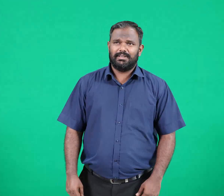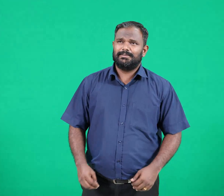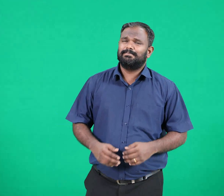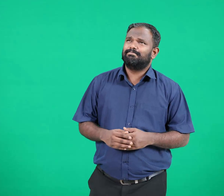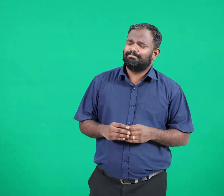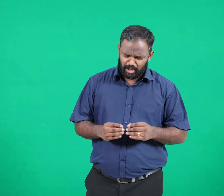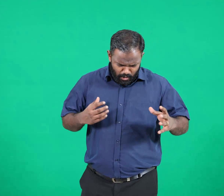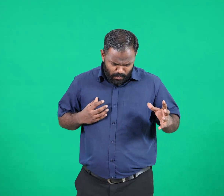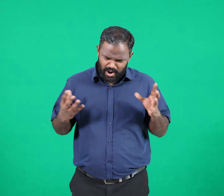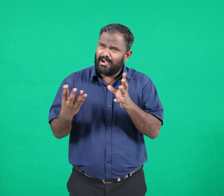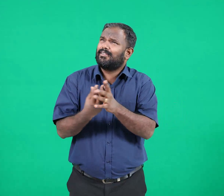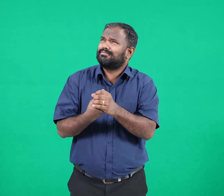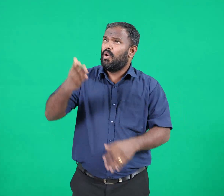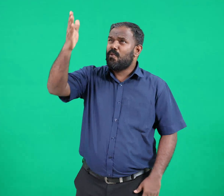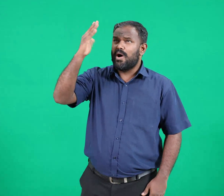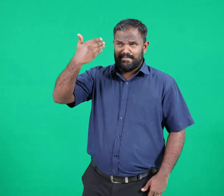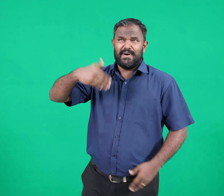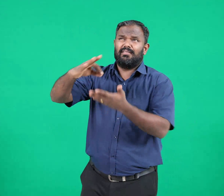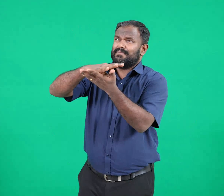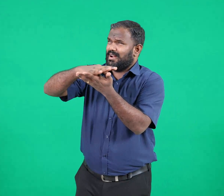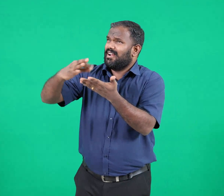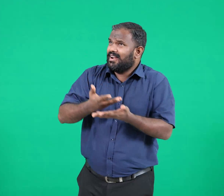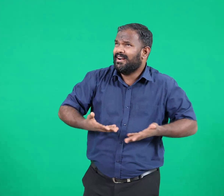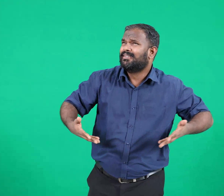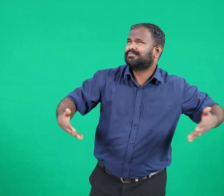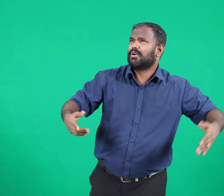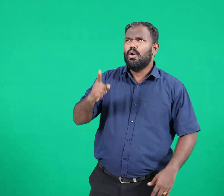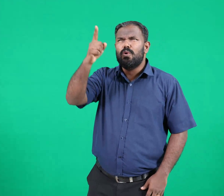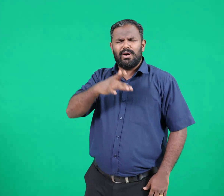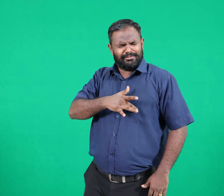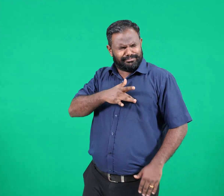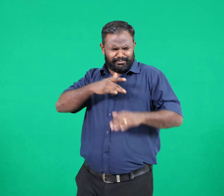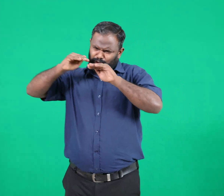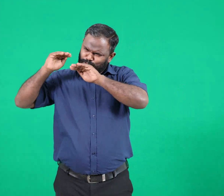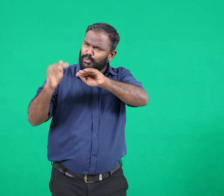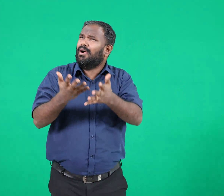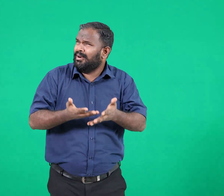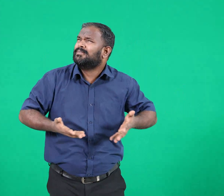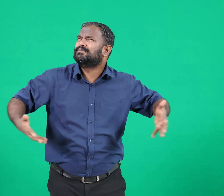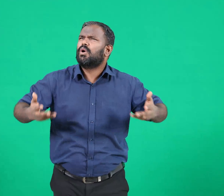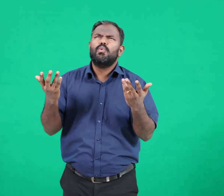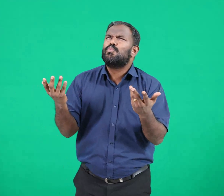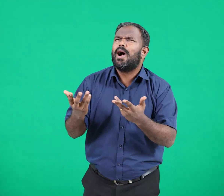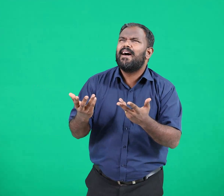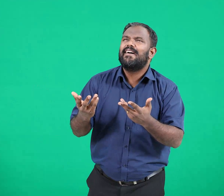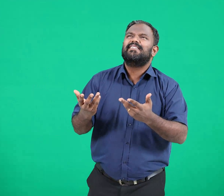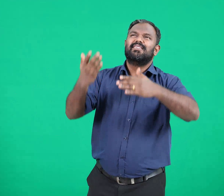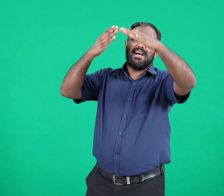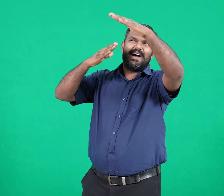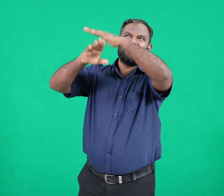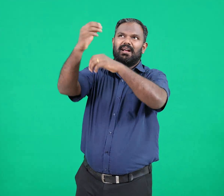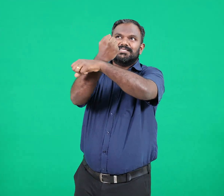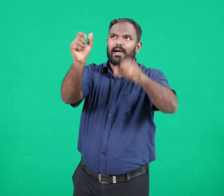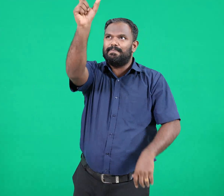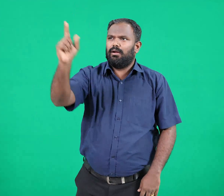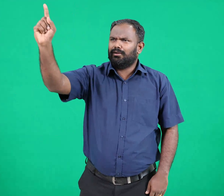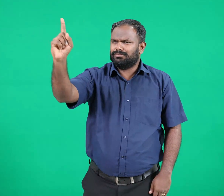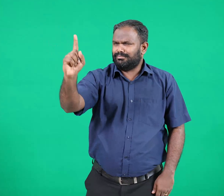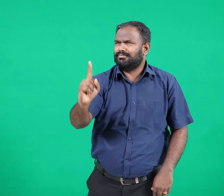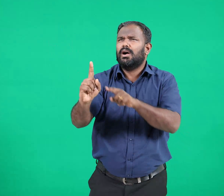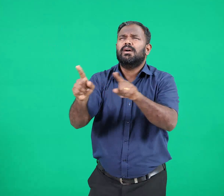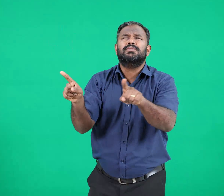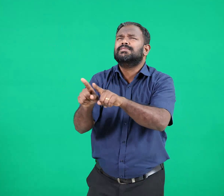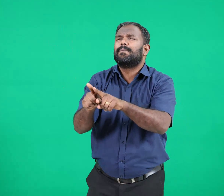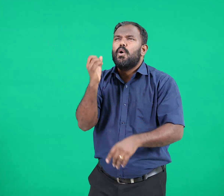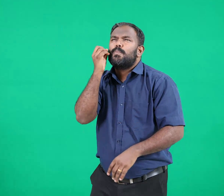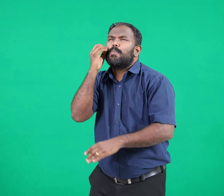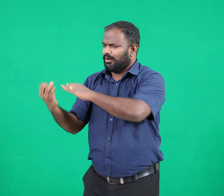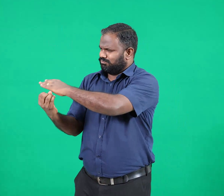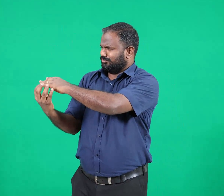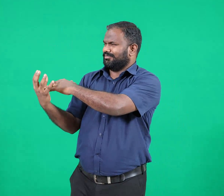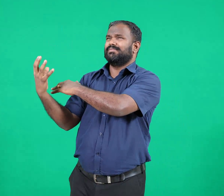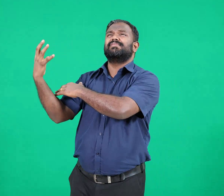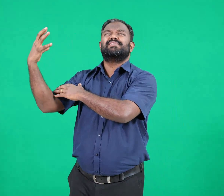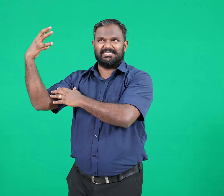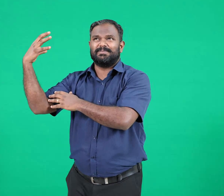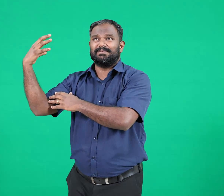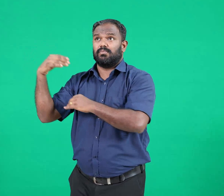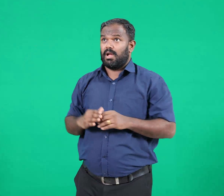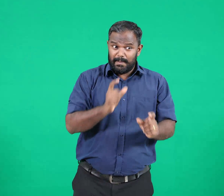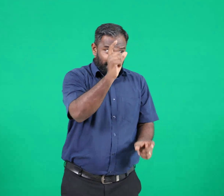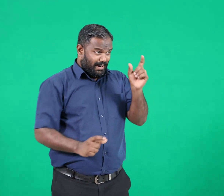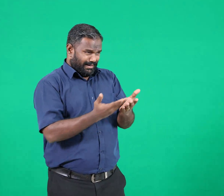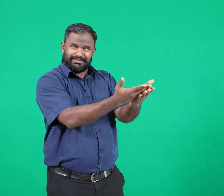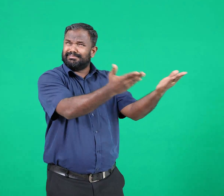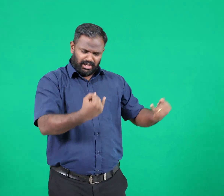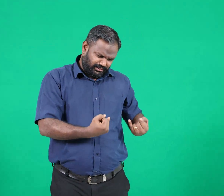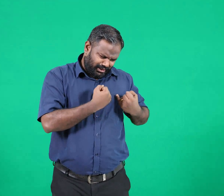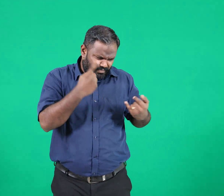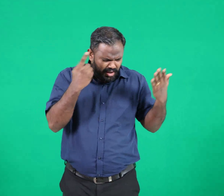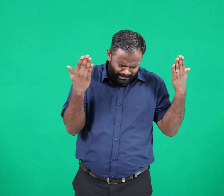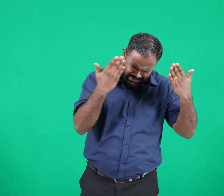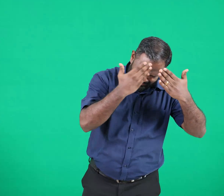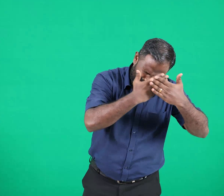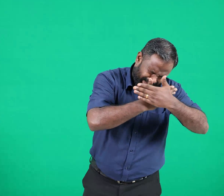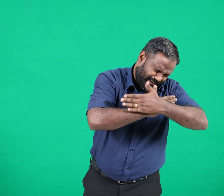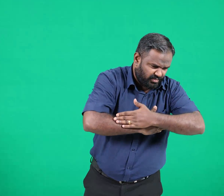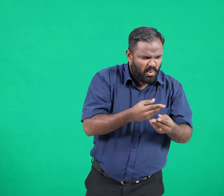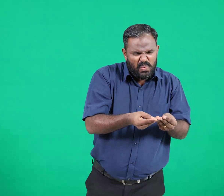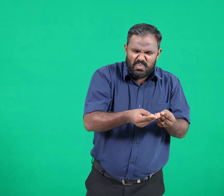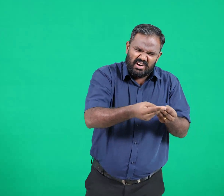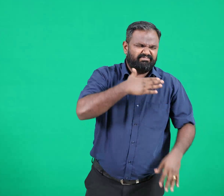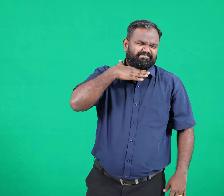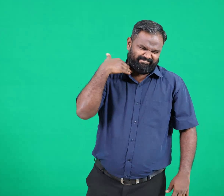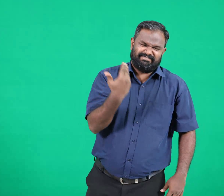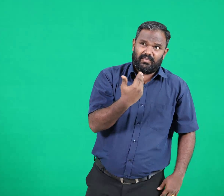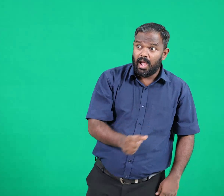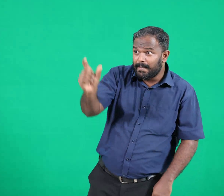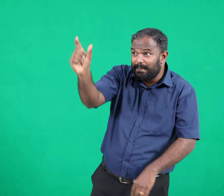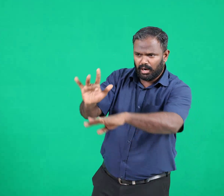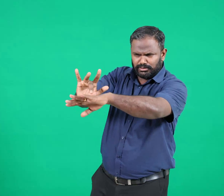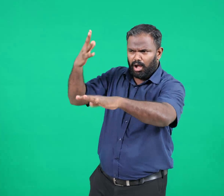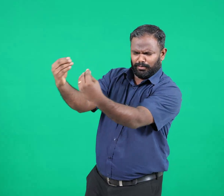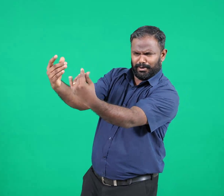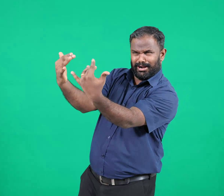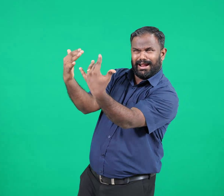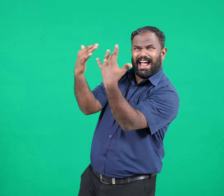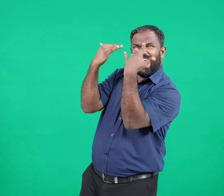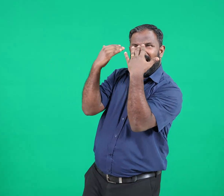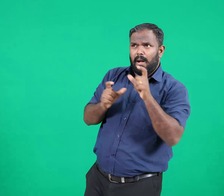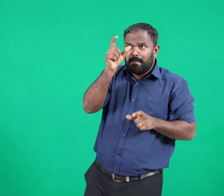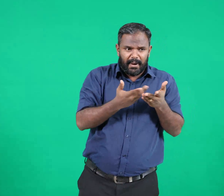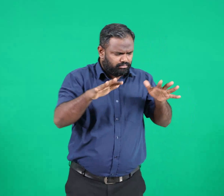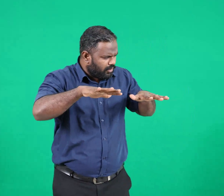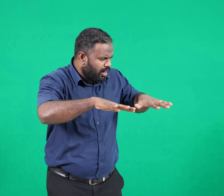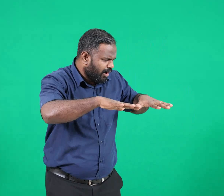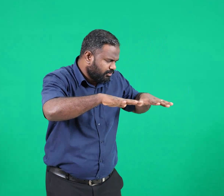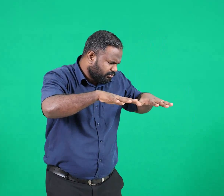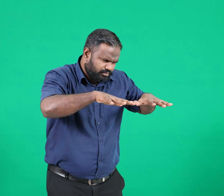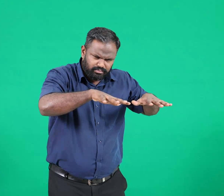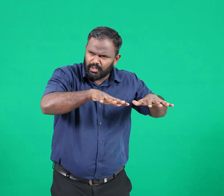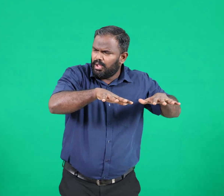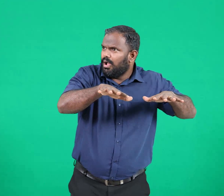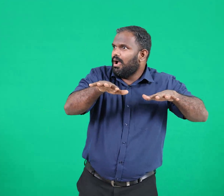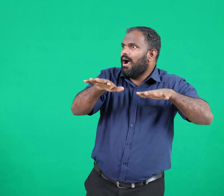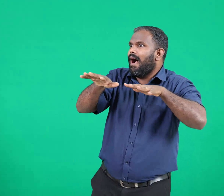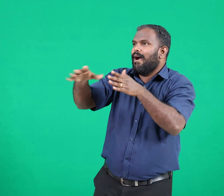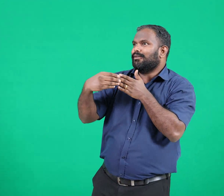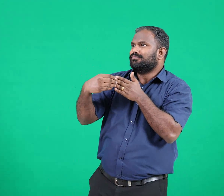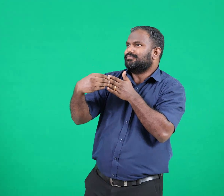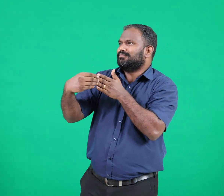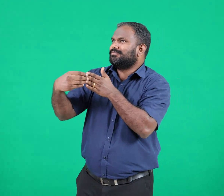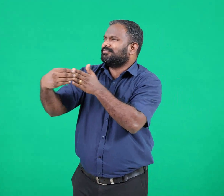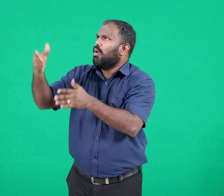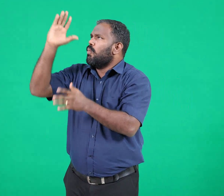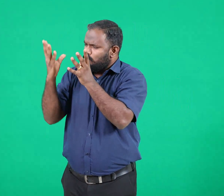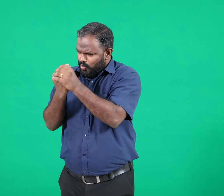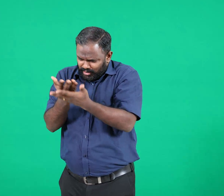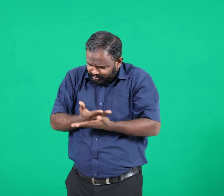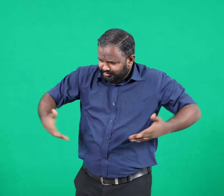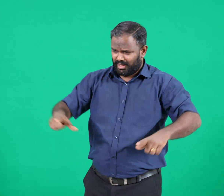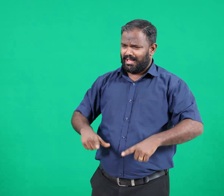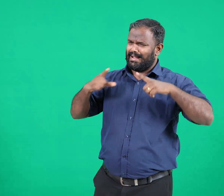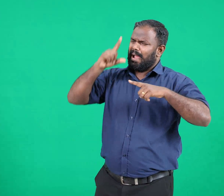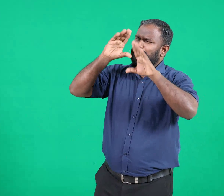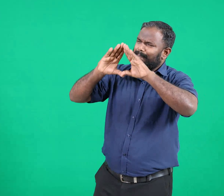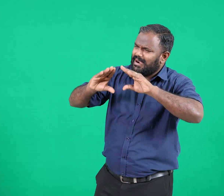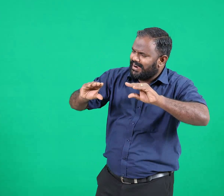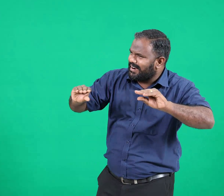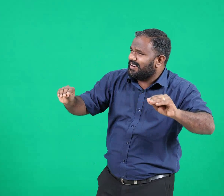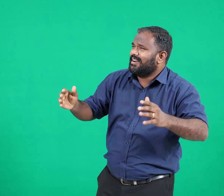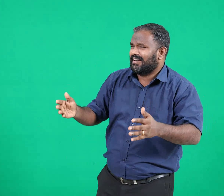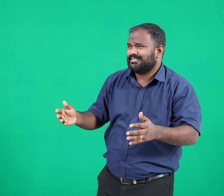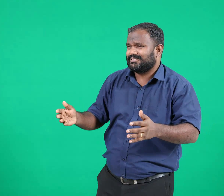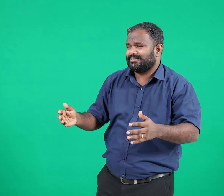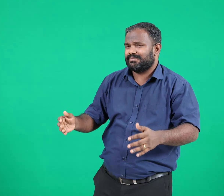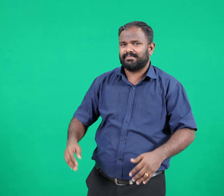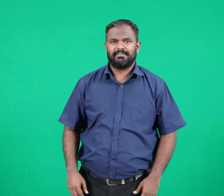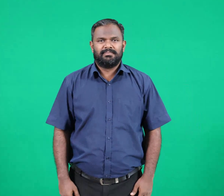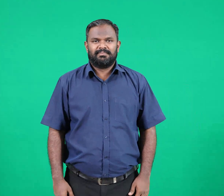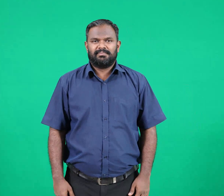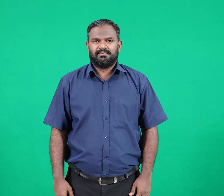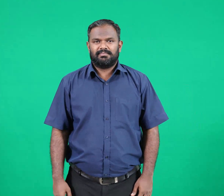because of the tender mercy of our God, by which the Dawn will visit us from on high, to shine on those who live in darkness and in the shadow of death, to guide our feet into the path of peace."